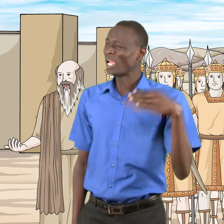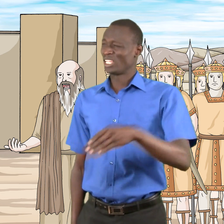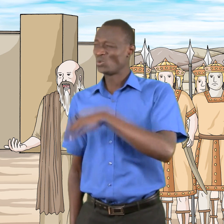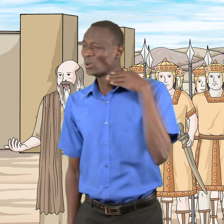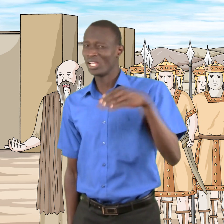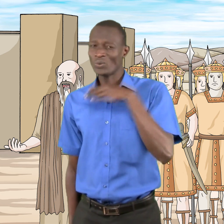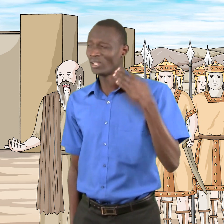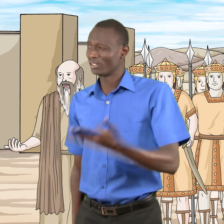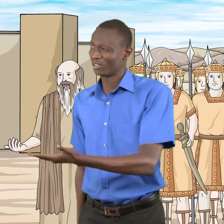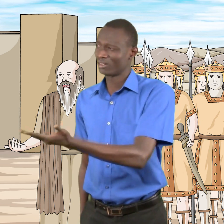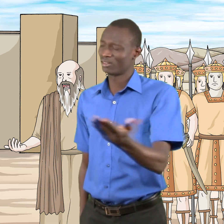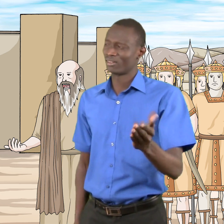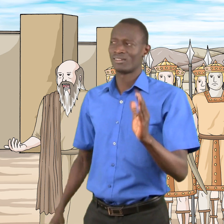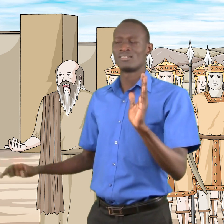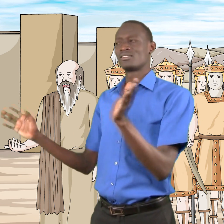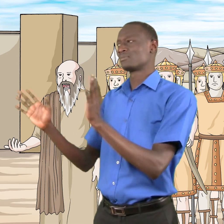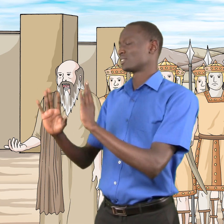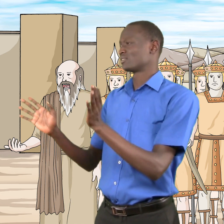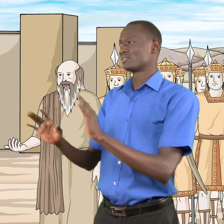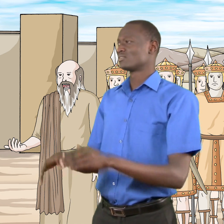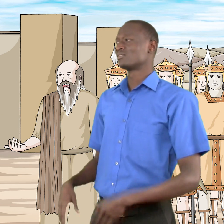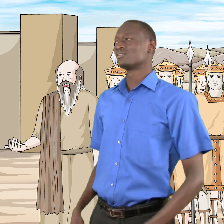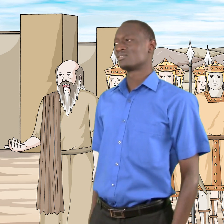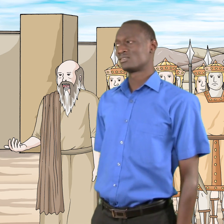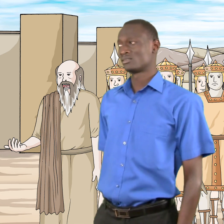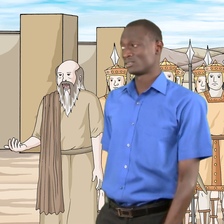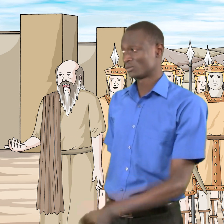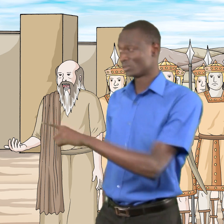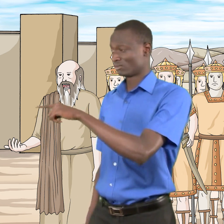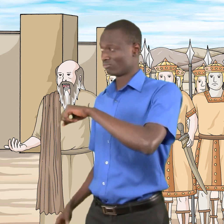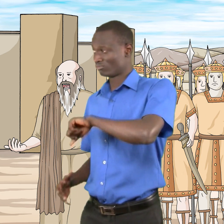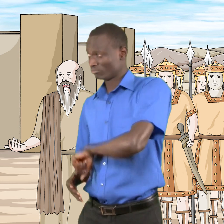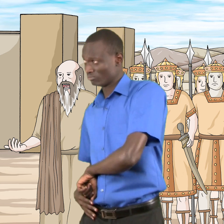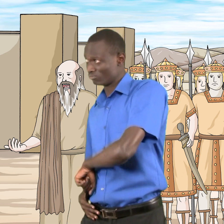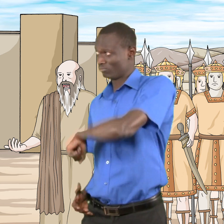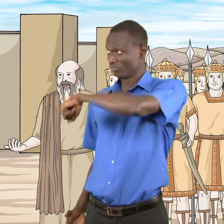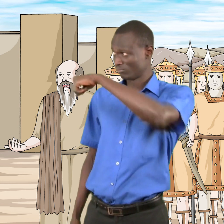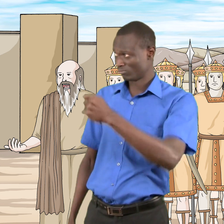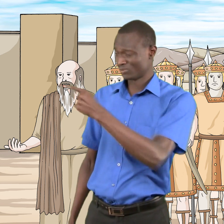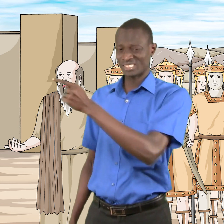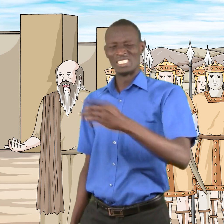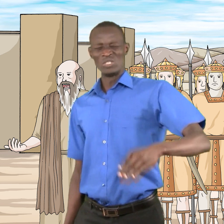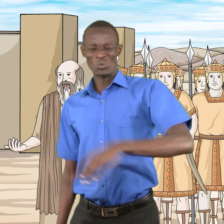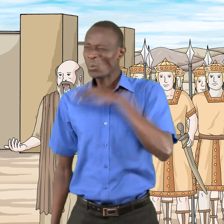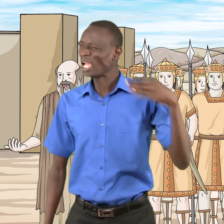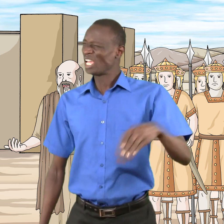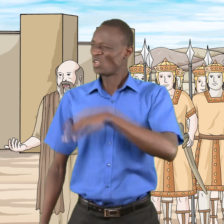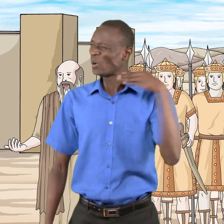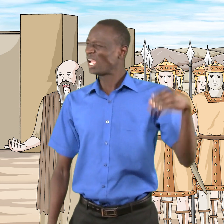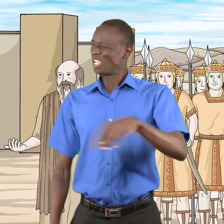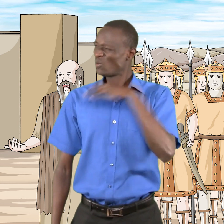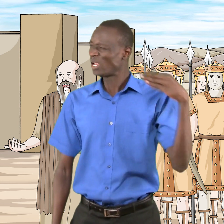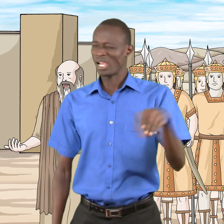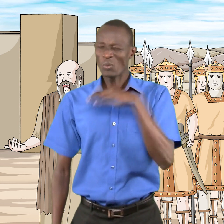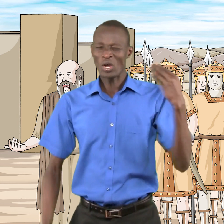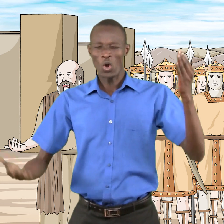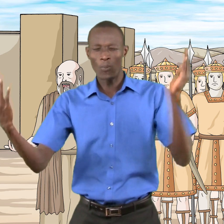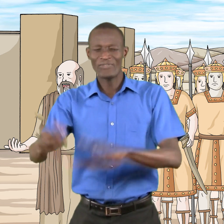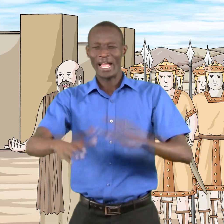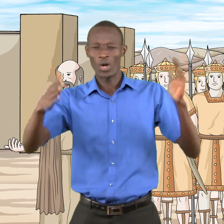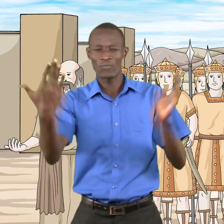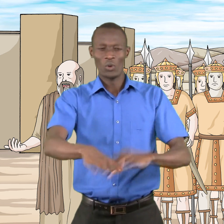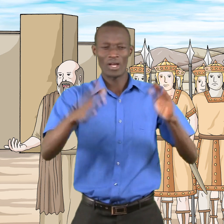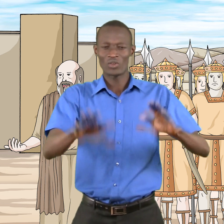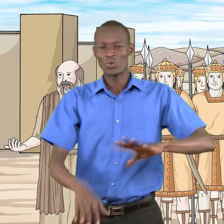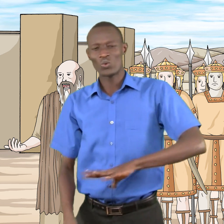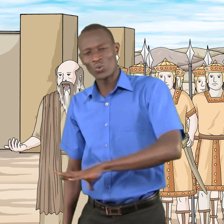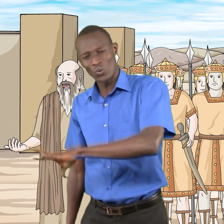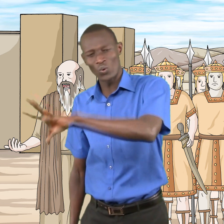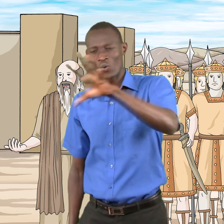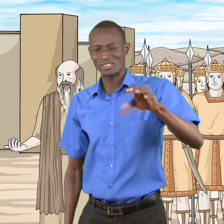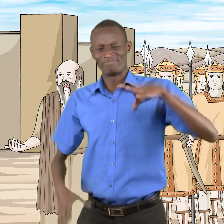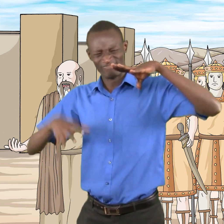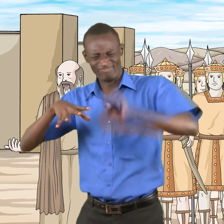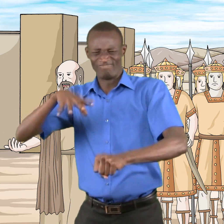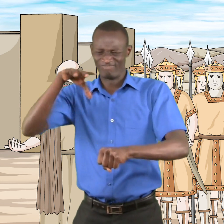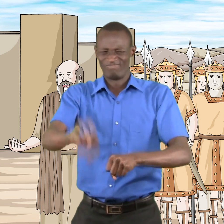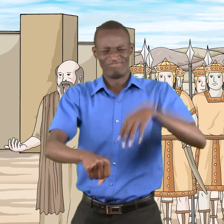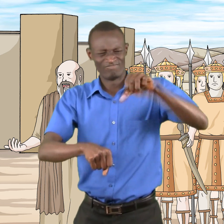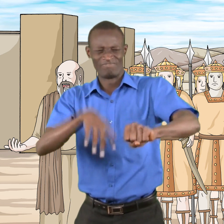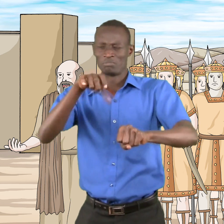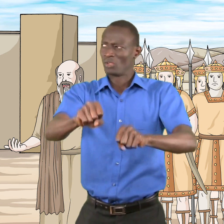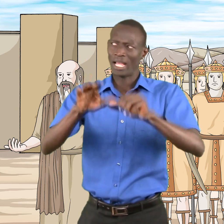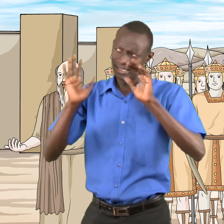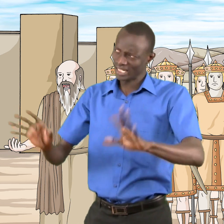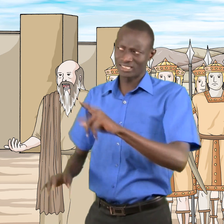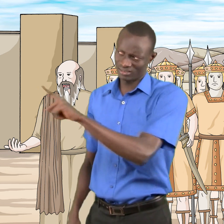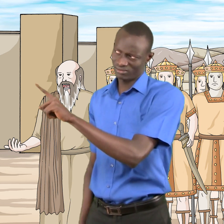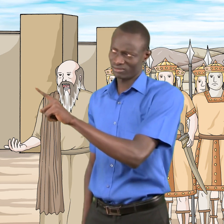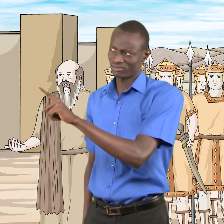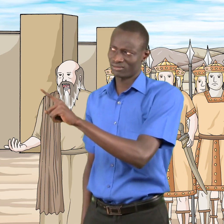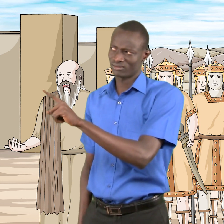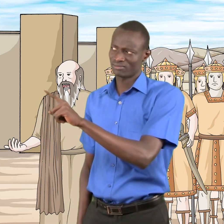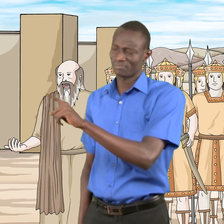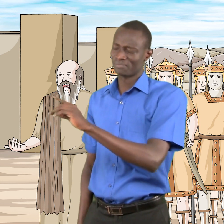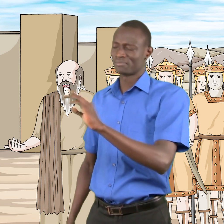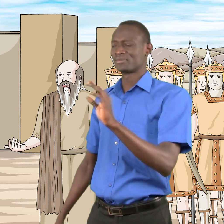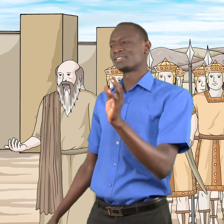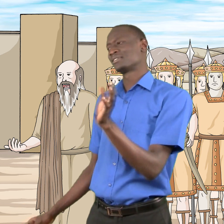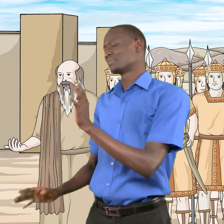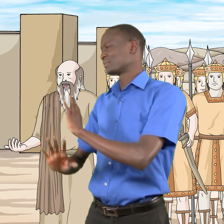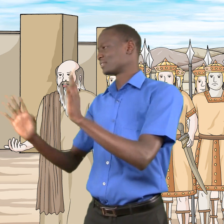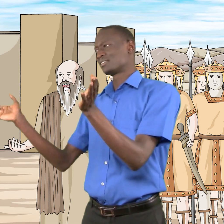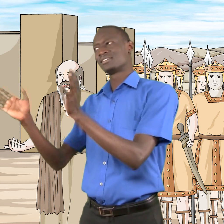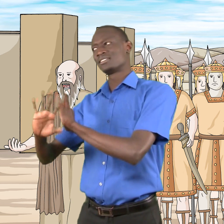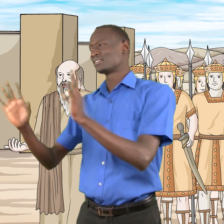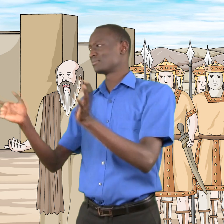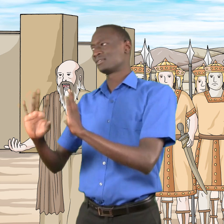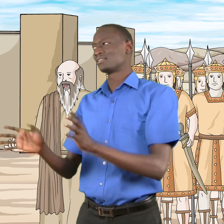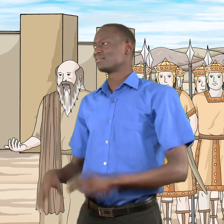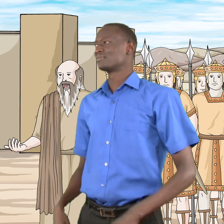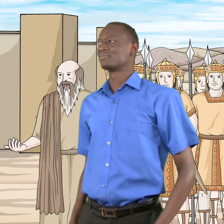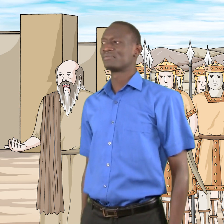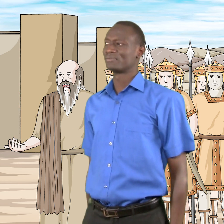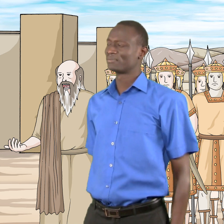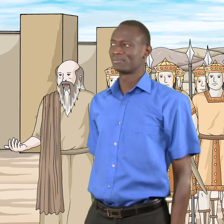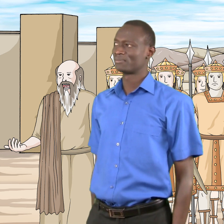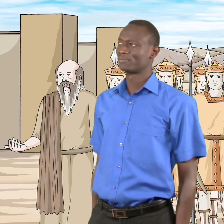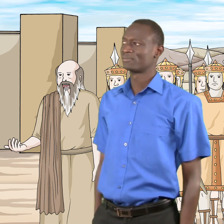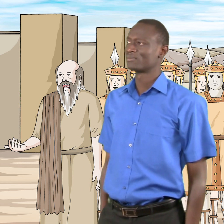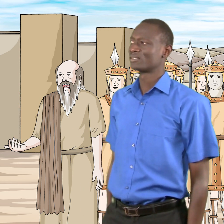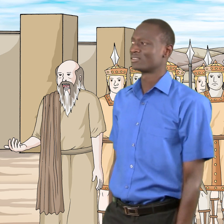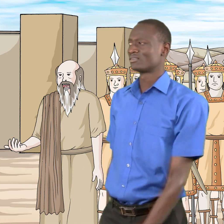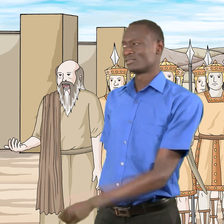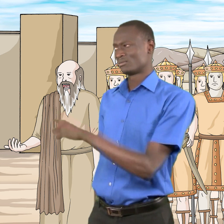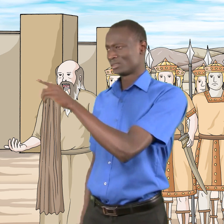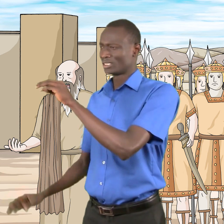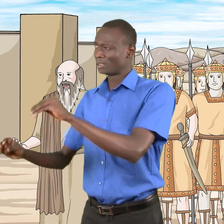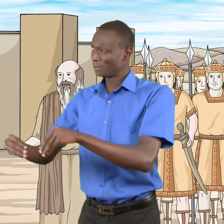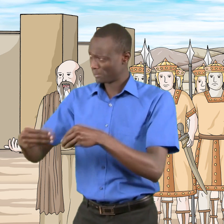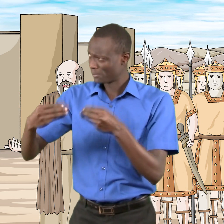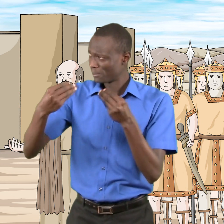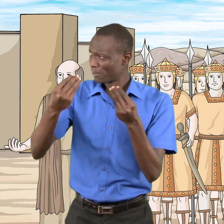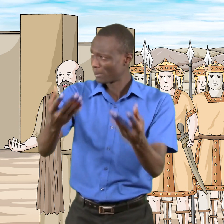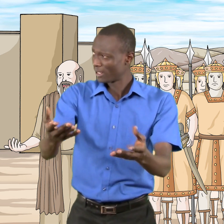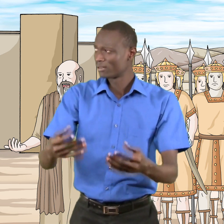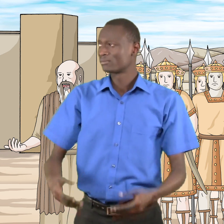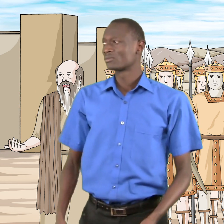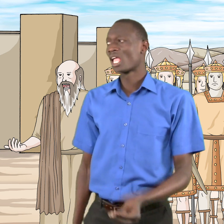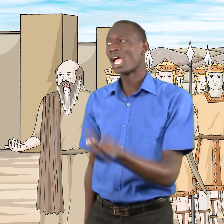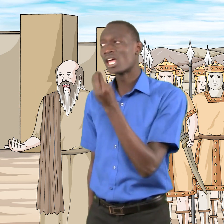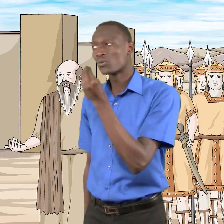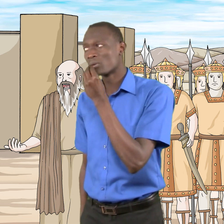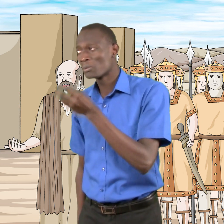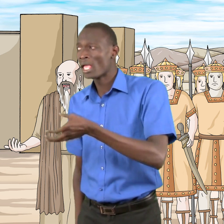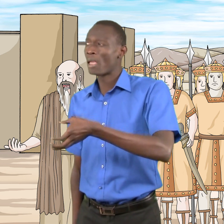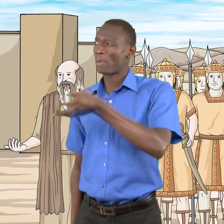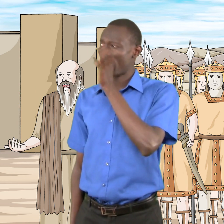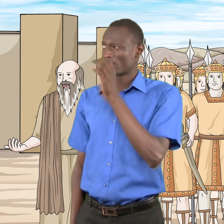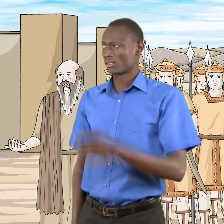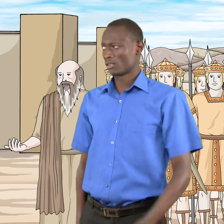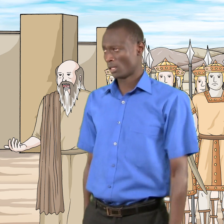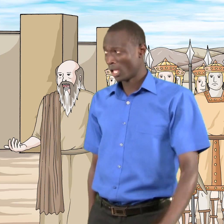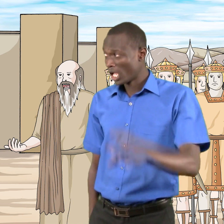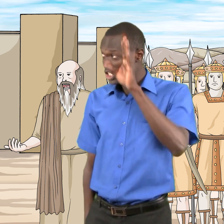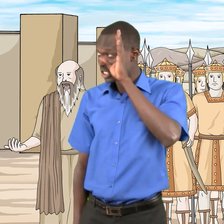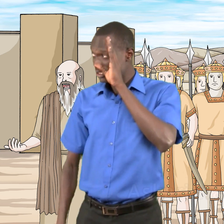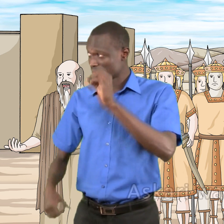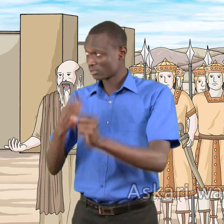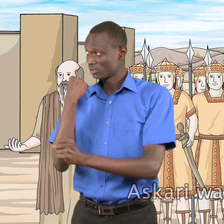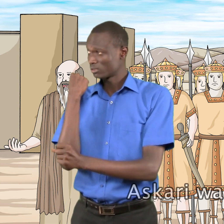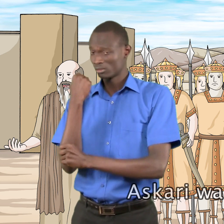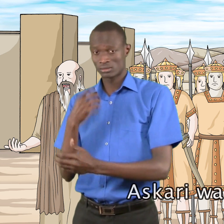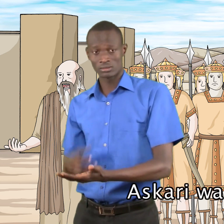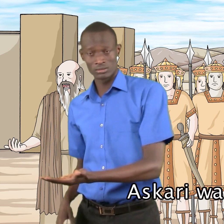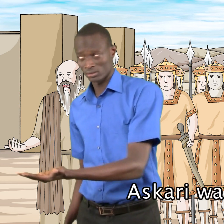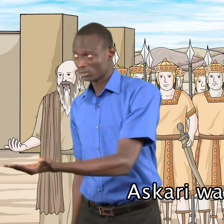“Would you kill those you have captured with your own sword or bow?